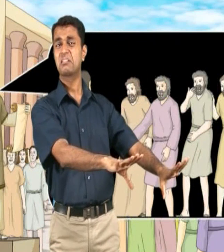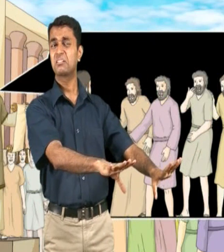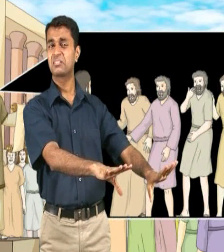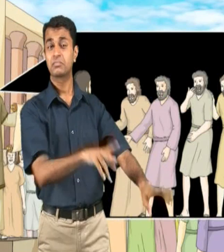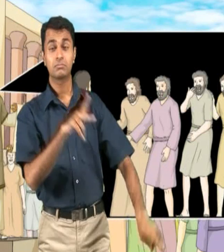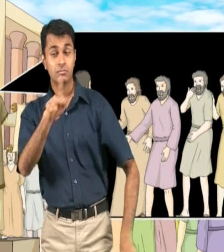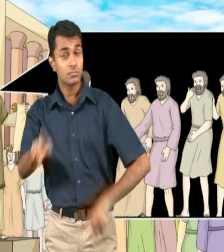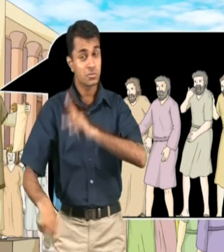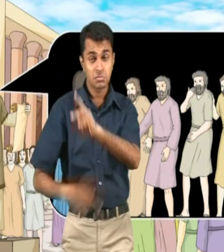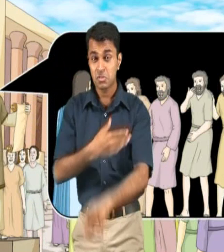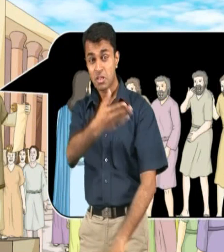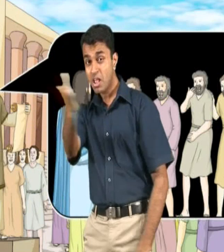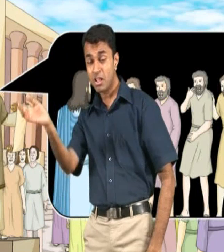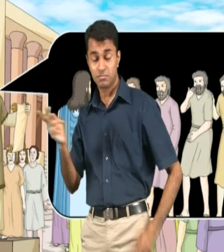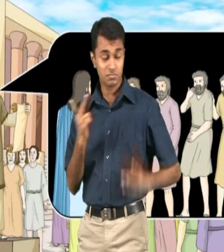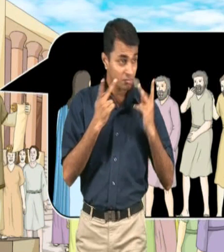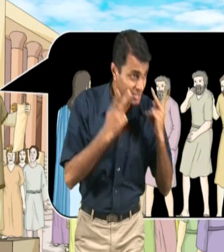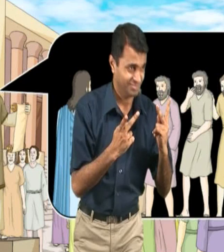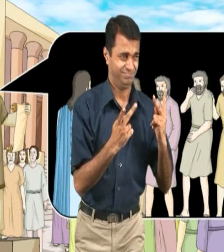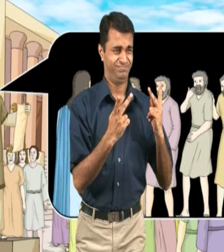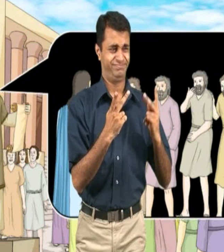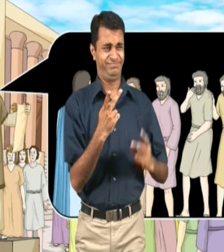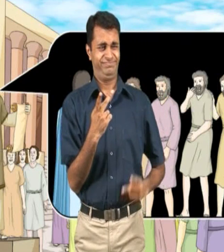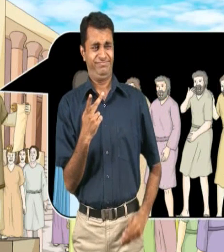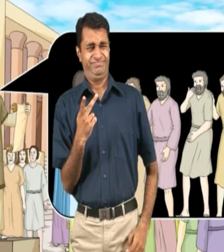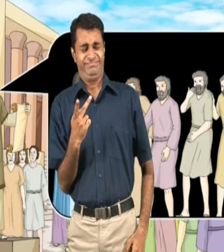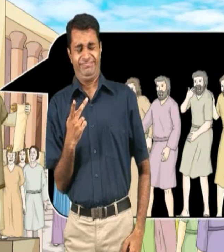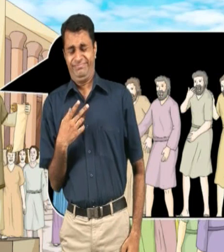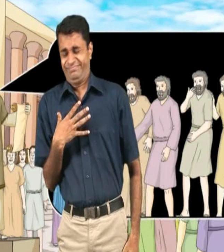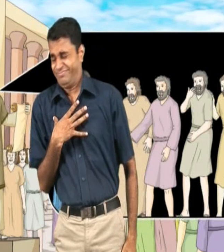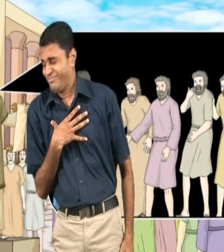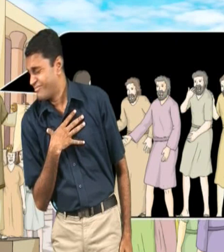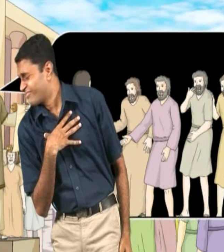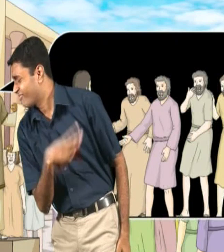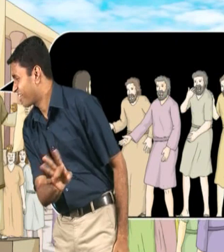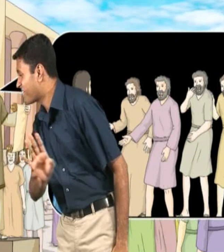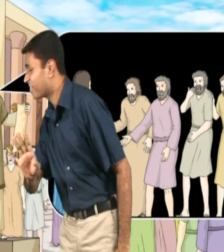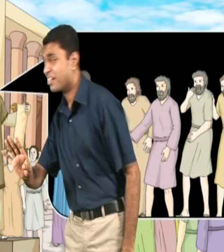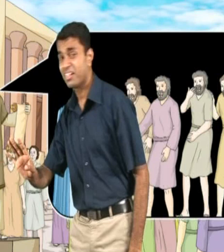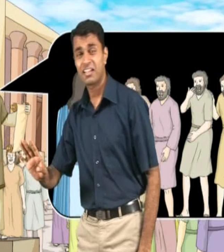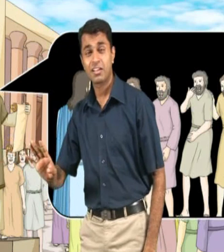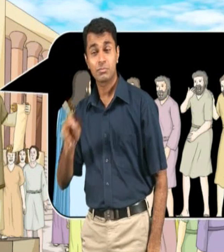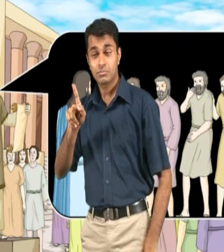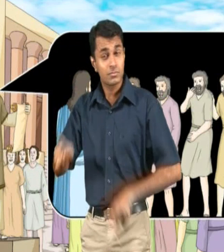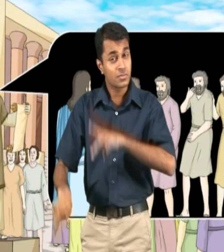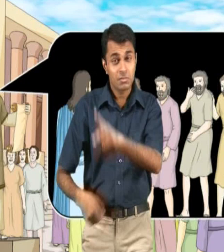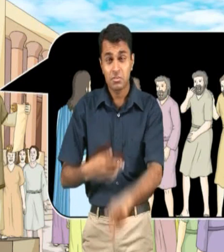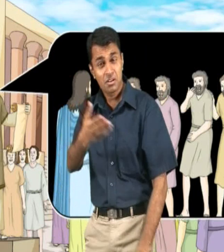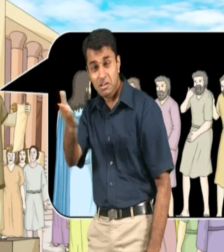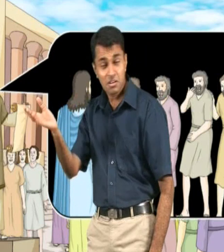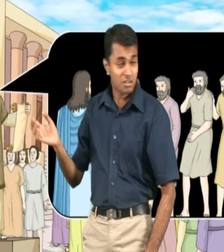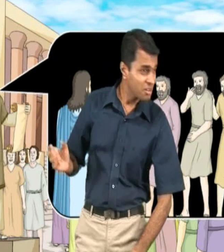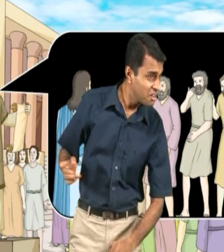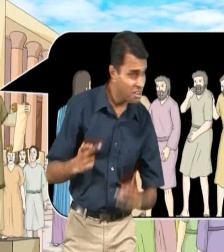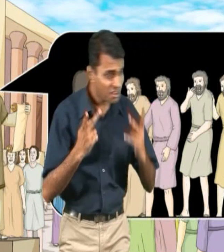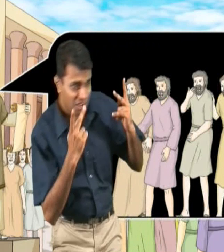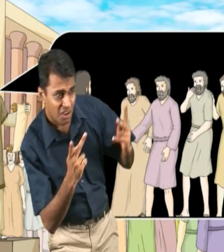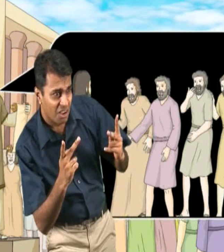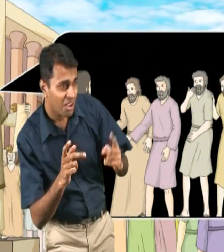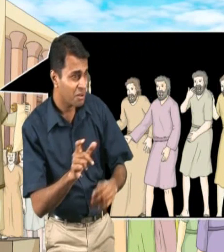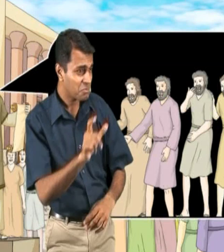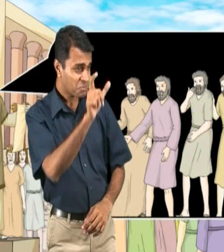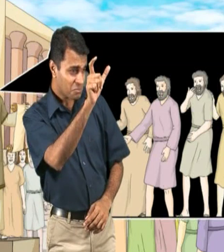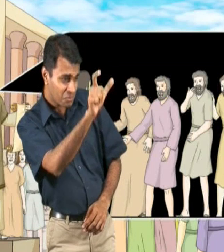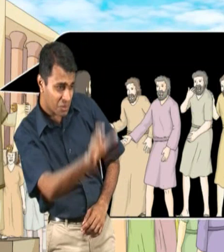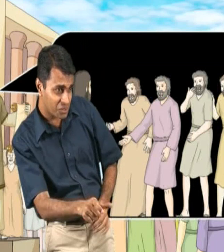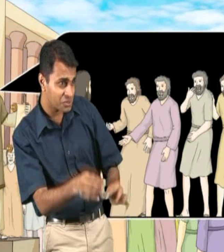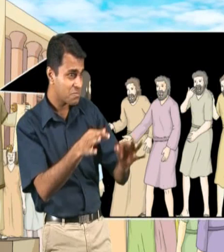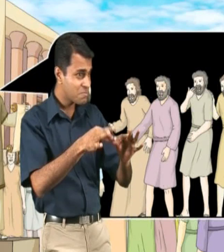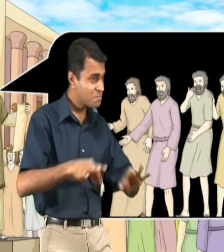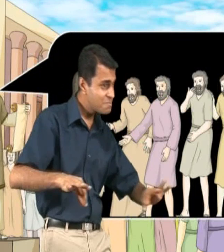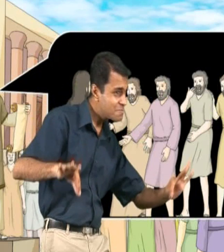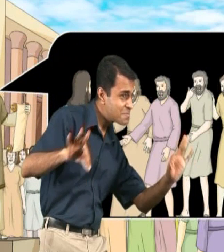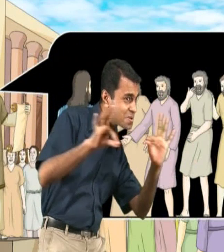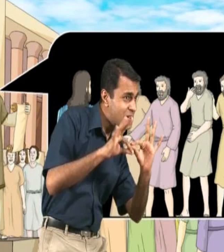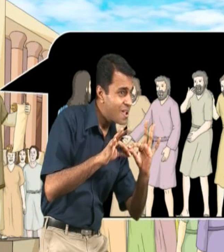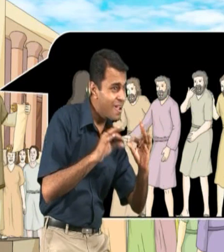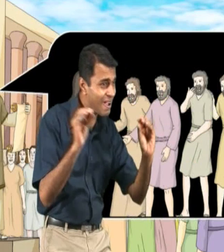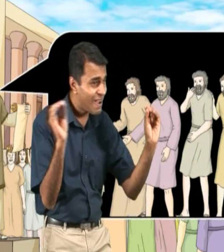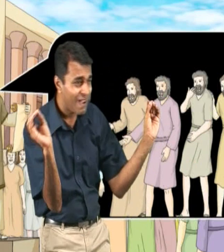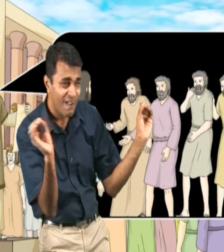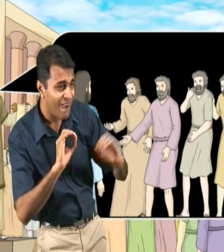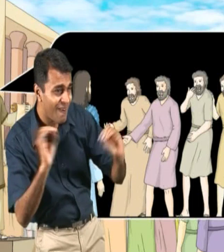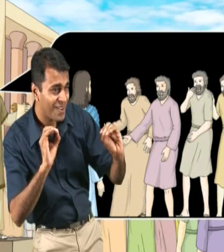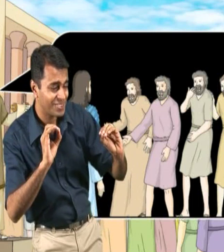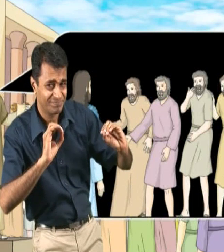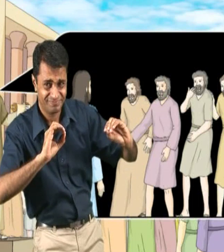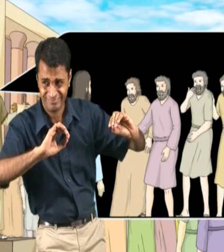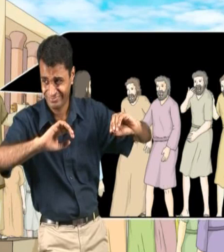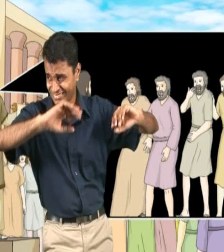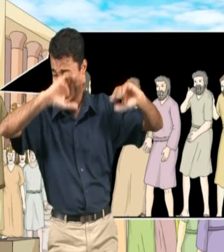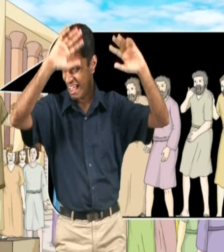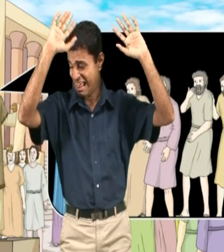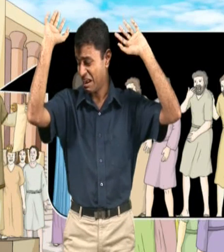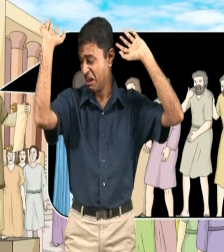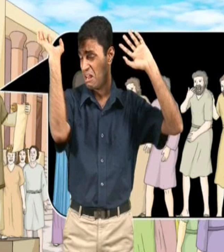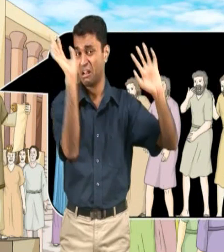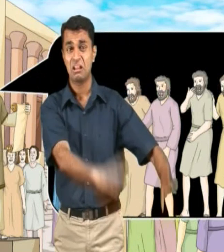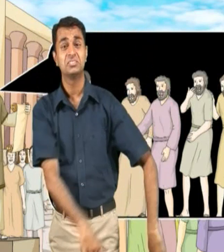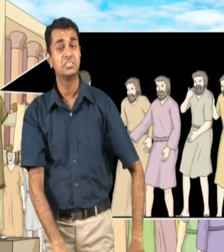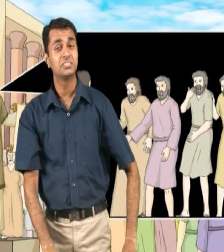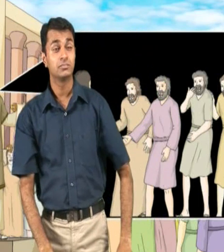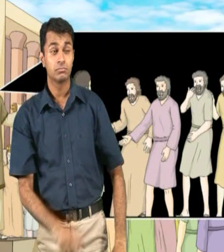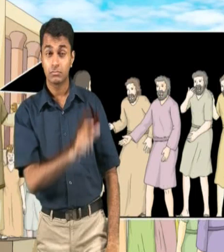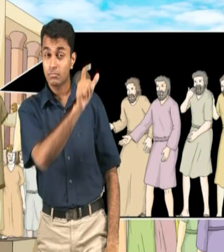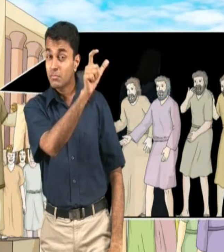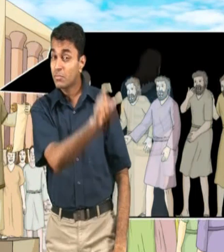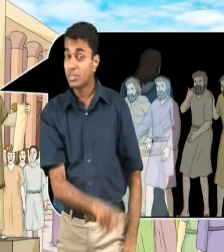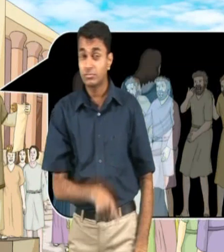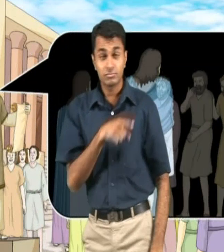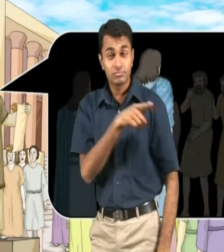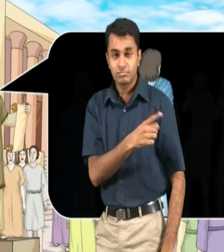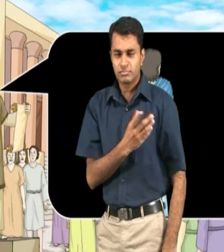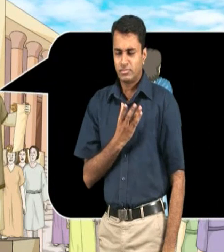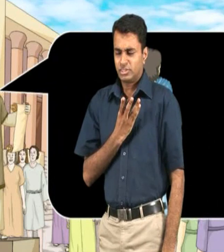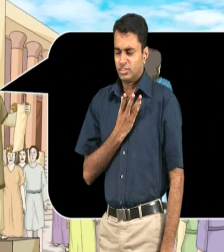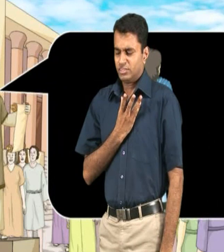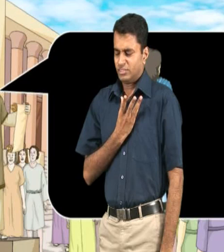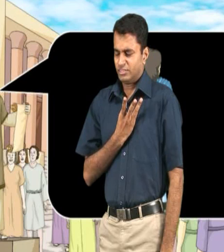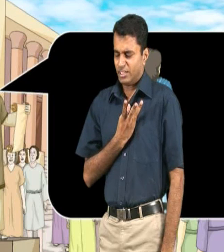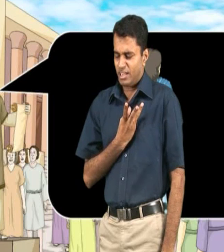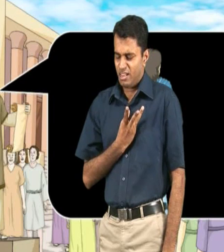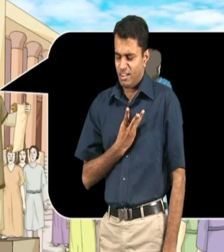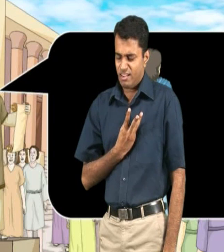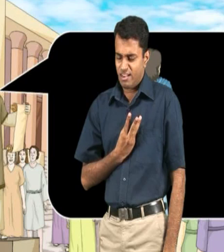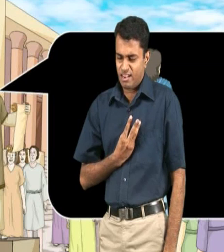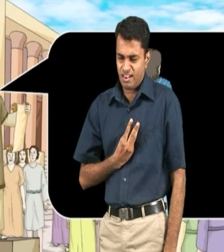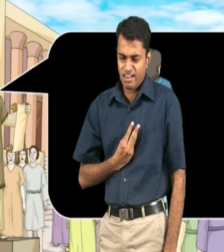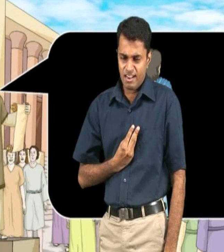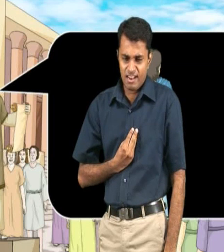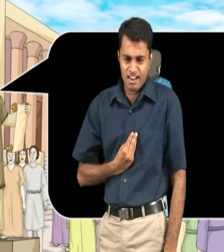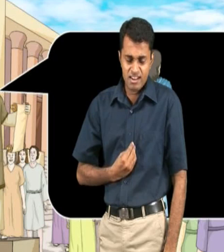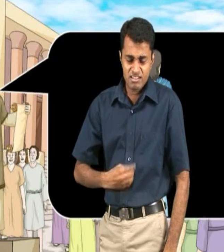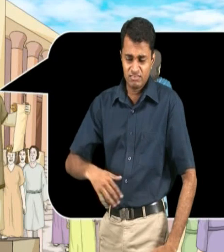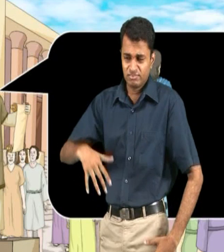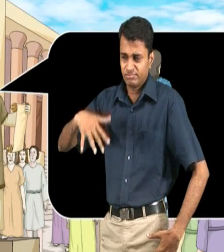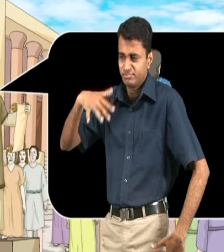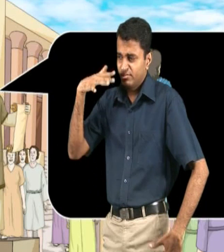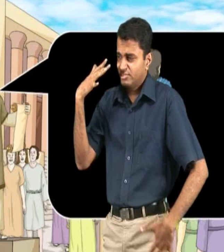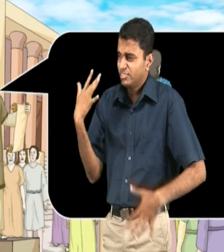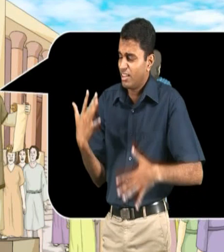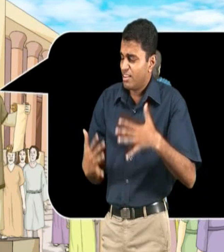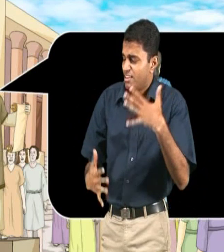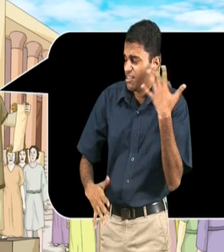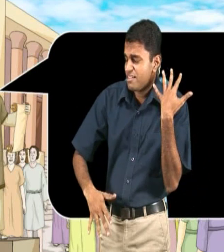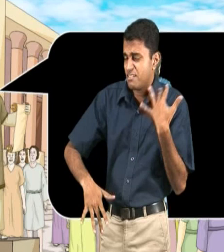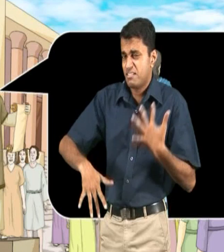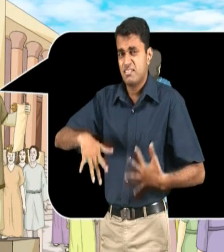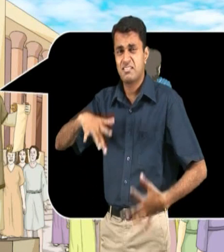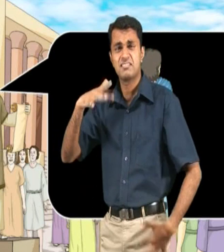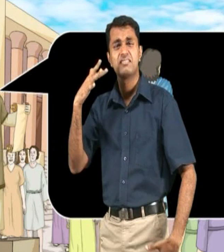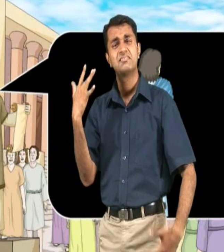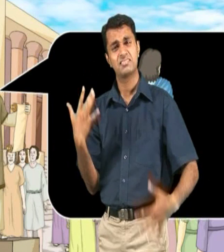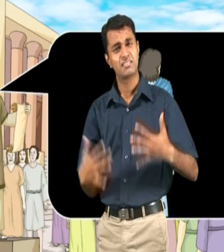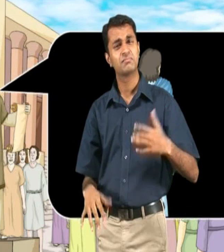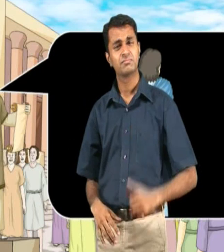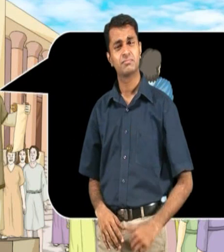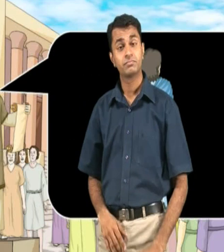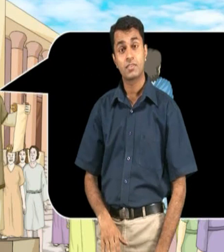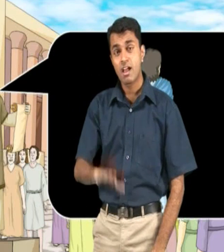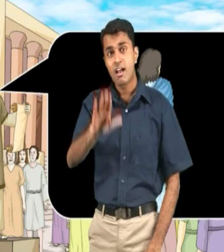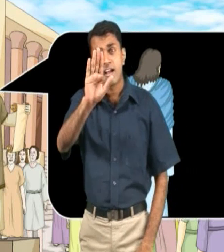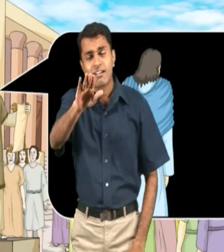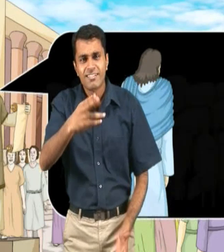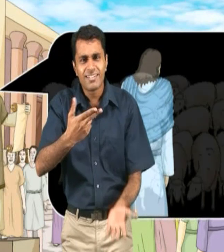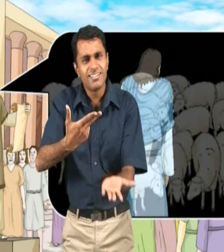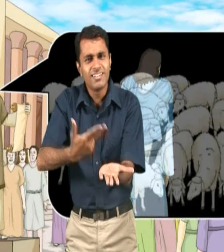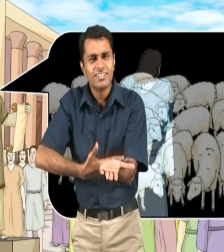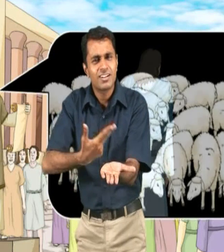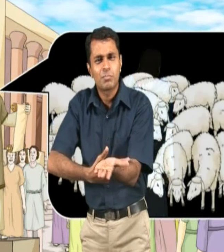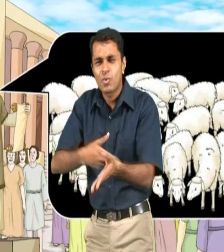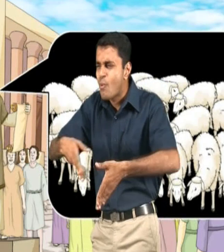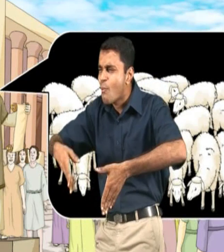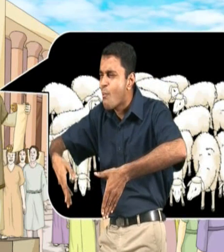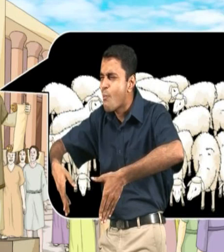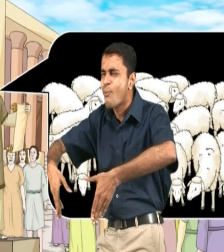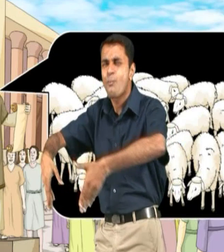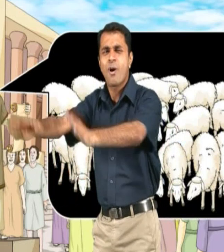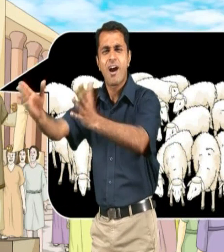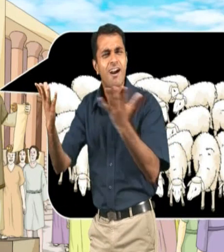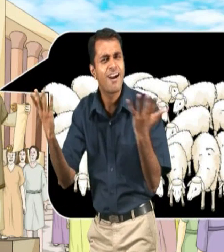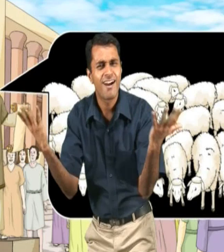yet we considered Him stricken by God, struck down and afflicted. But He was pierced for our transgressions, He was crushed for our iniquities; the punishment that brought us peace was upon Him, and by His stripes we are healed.